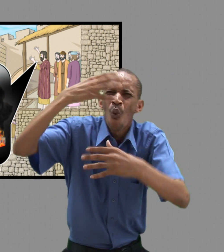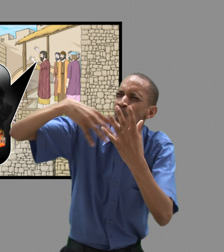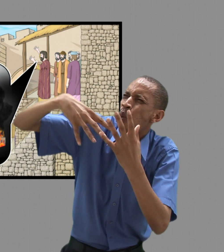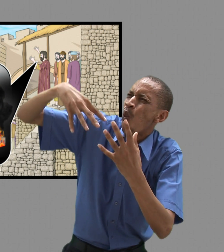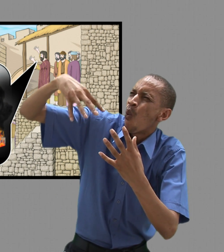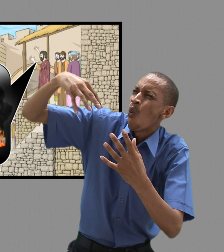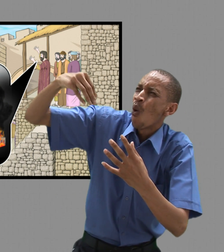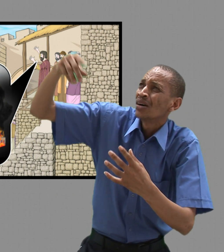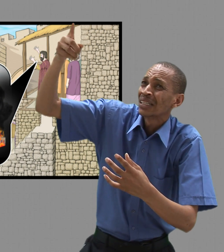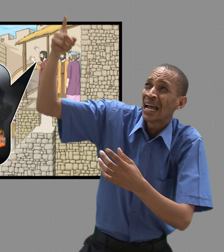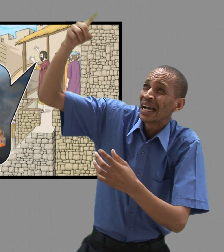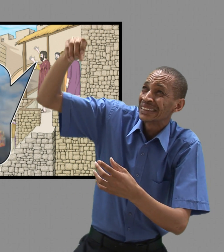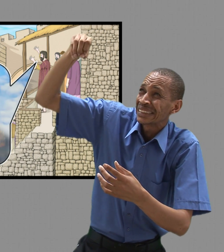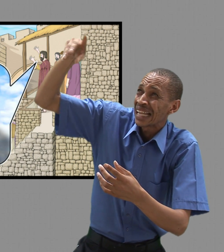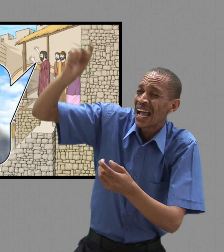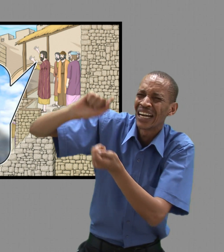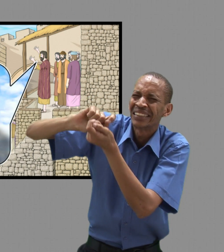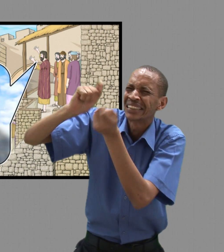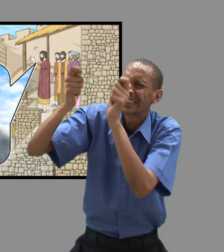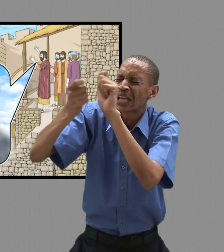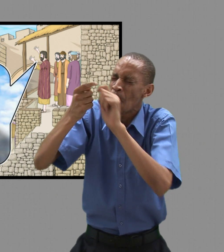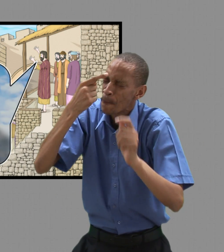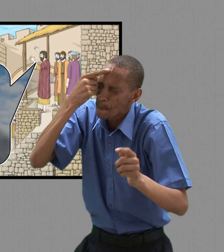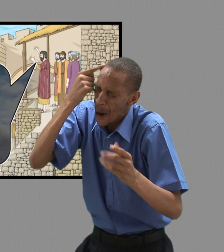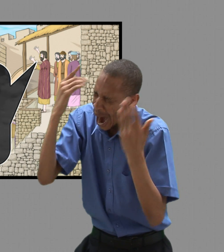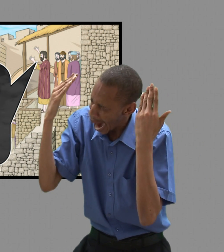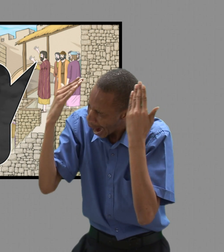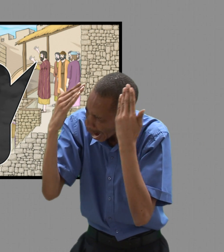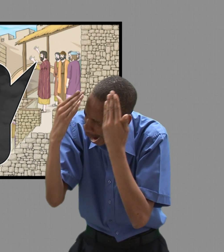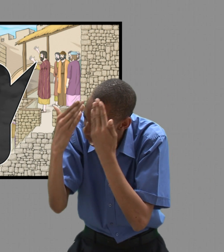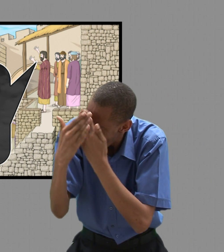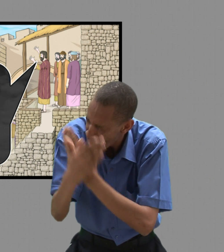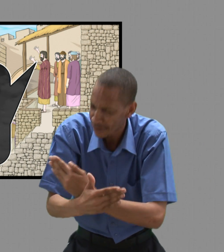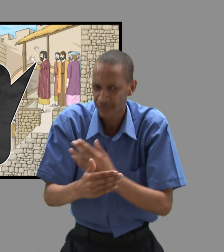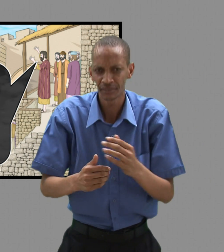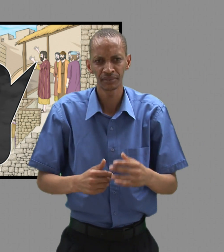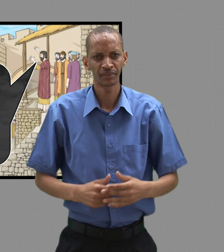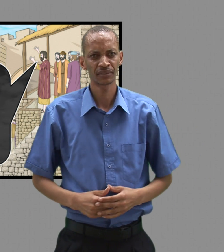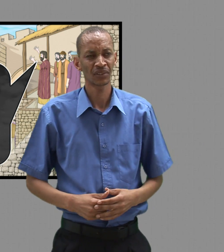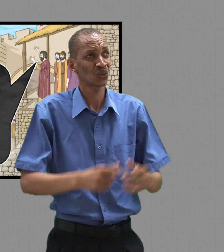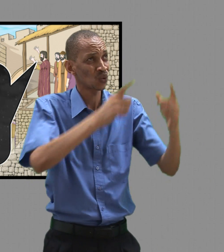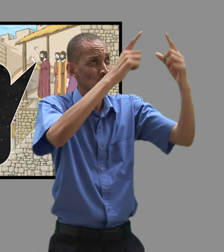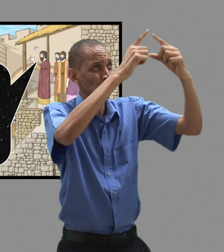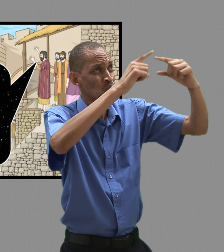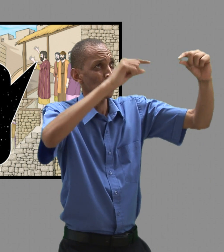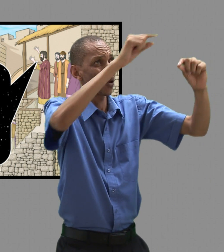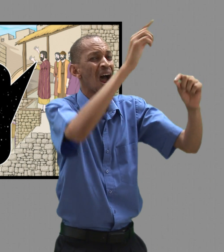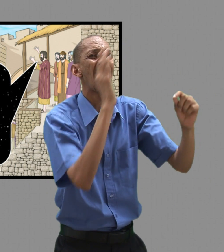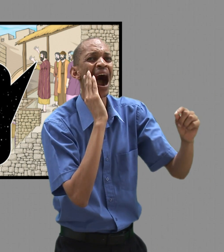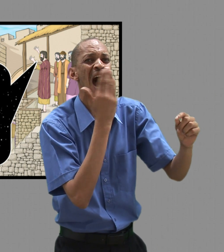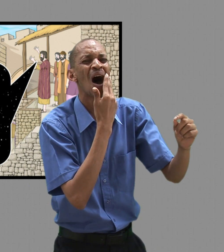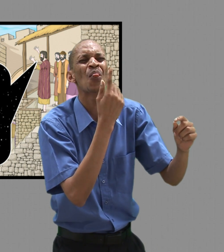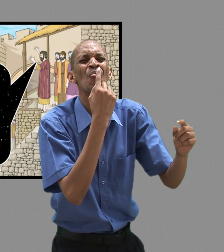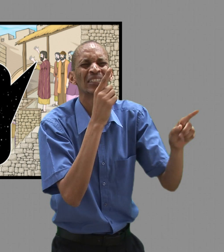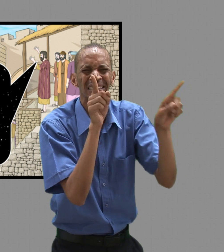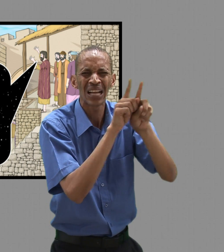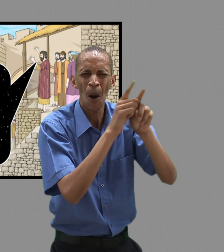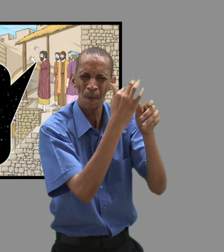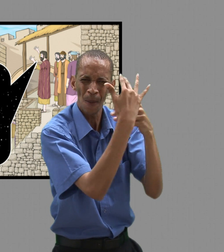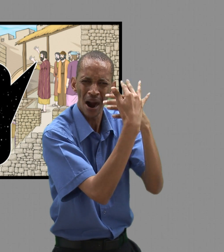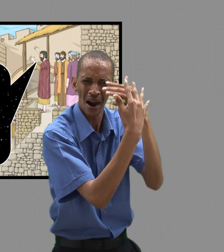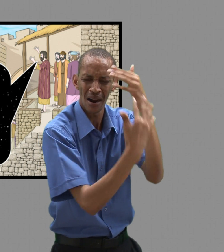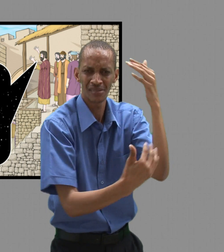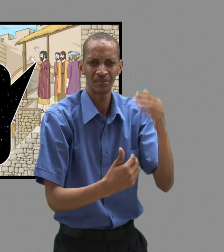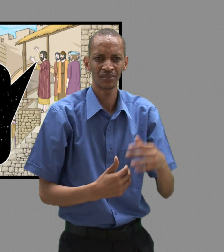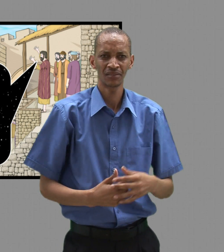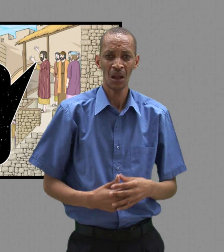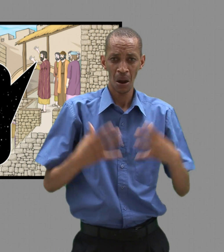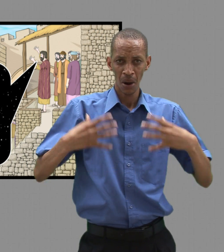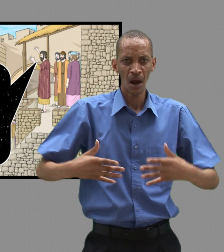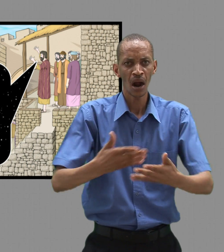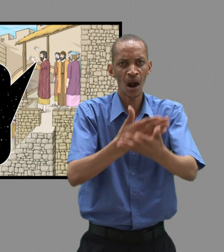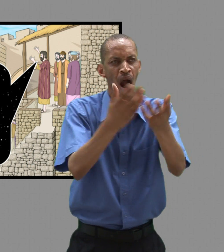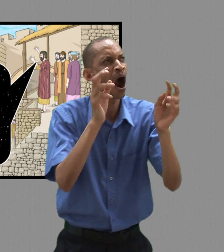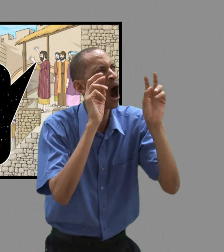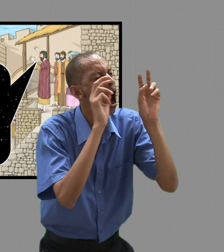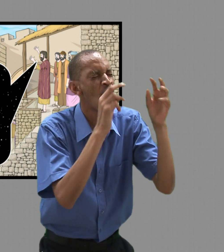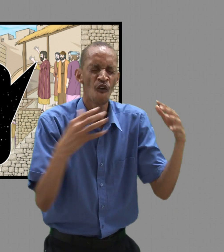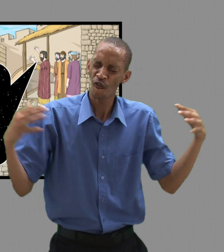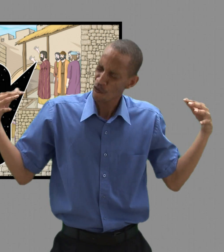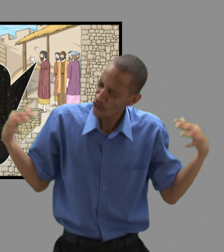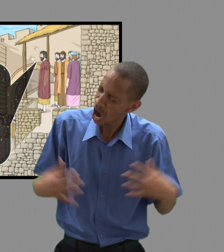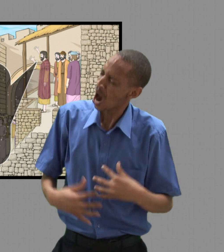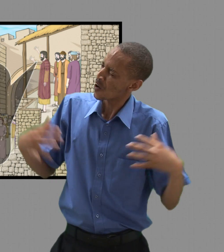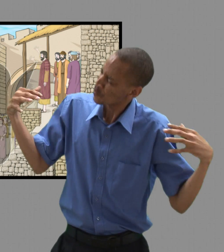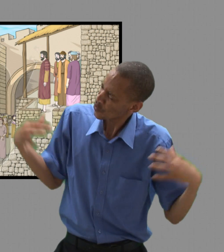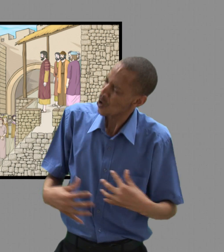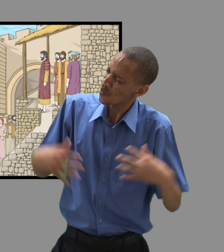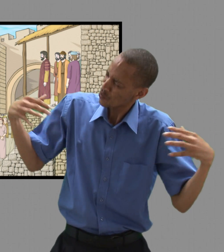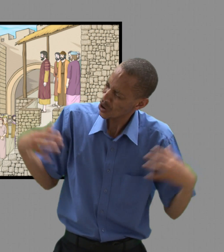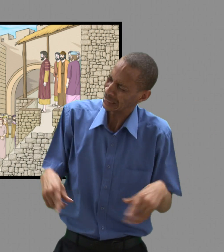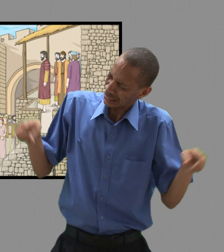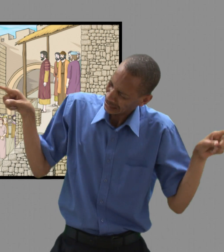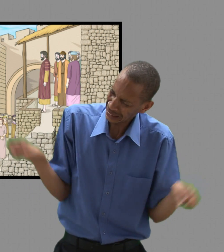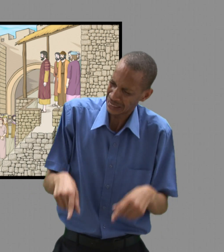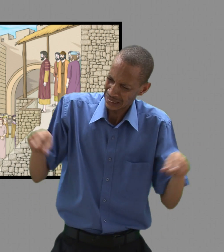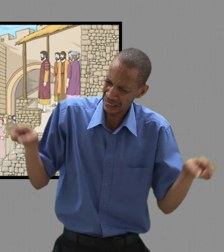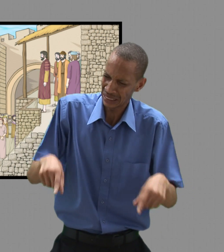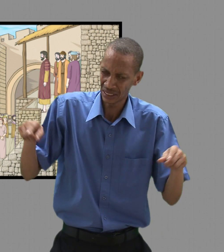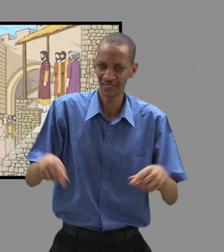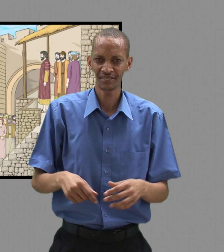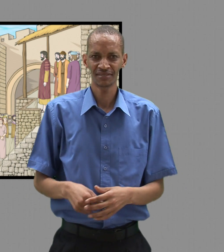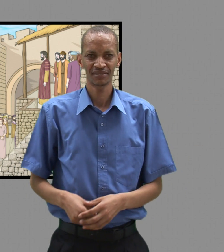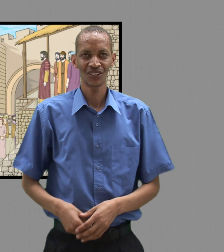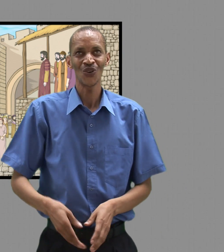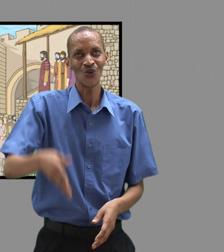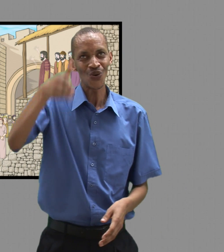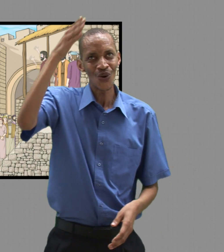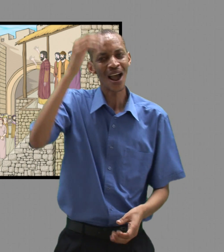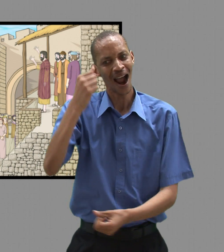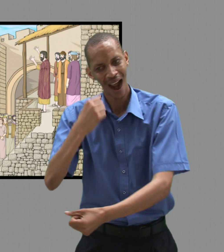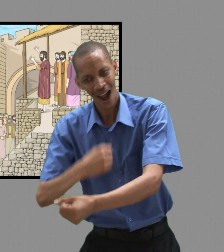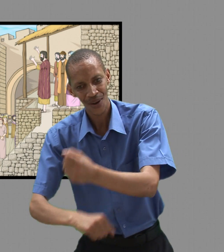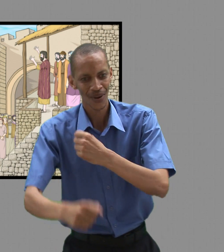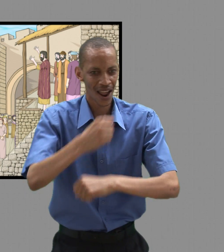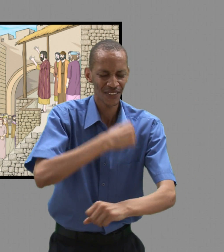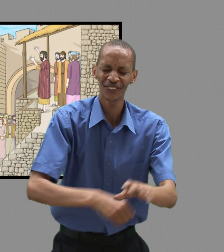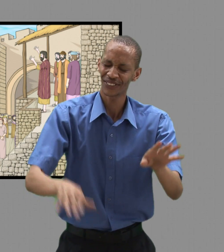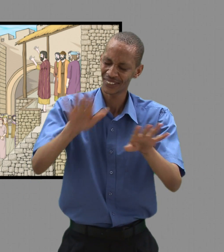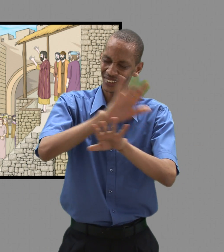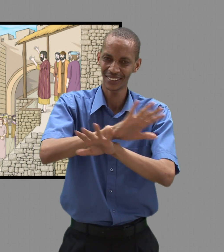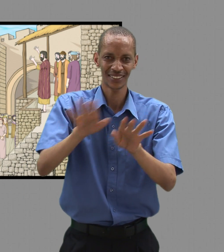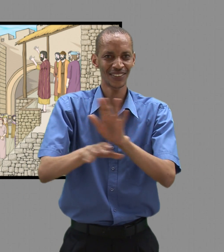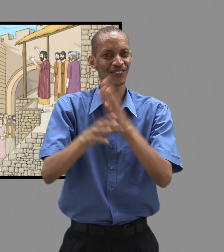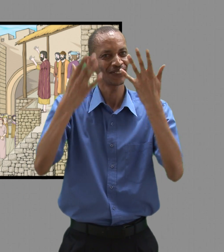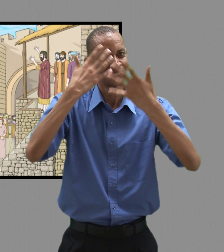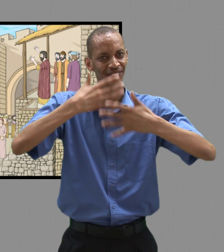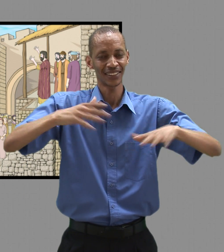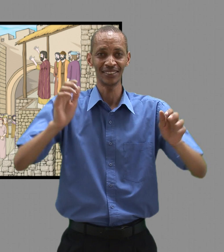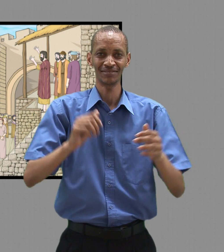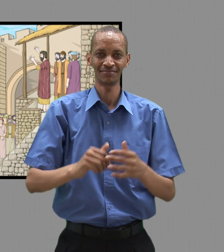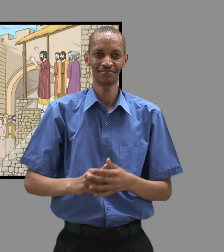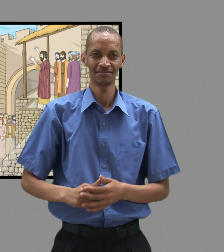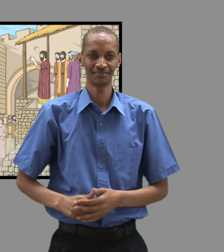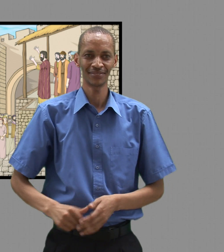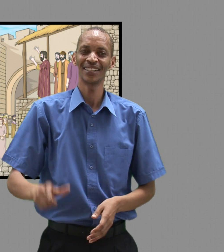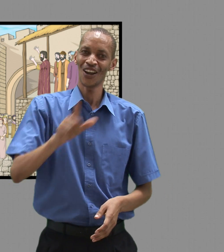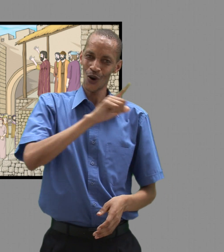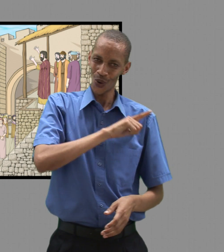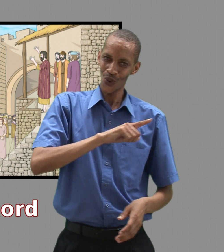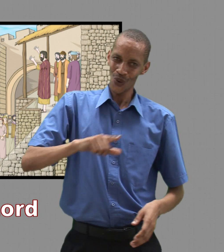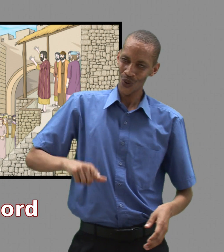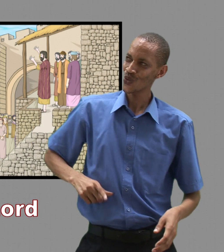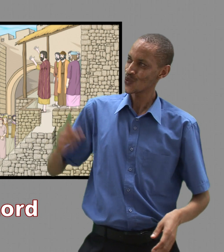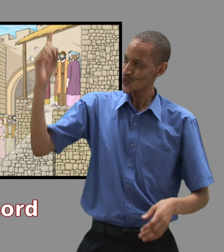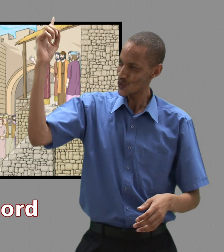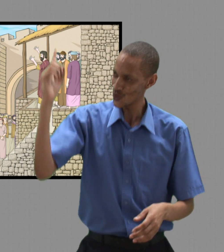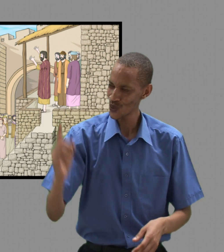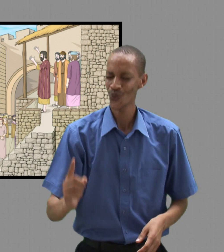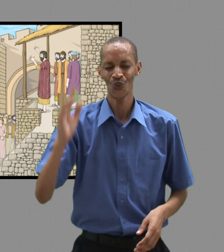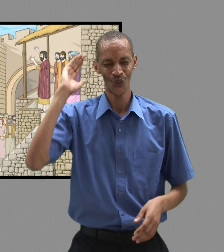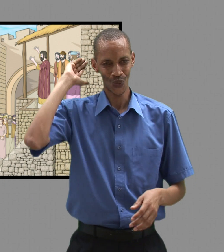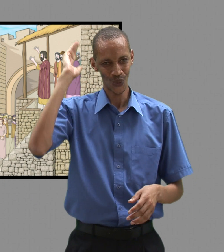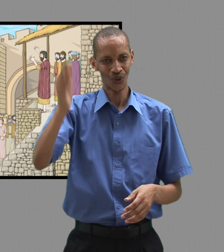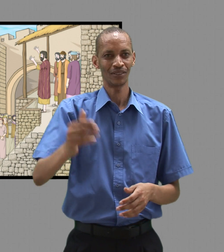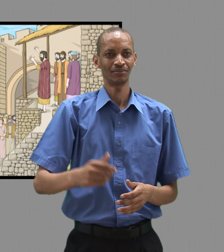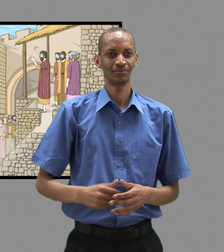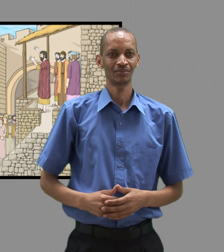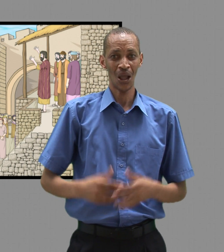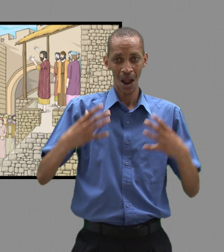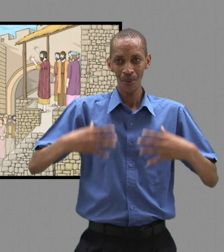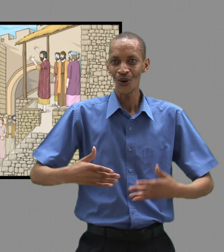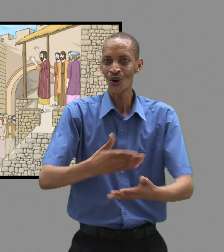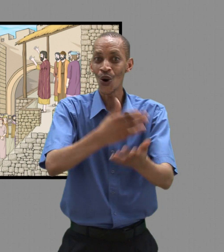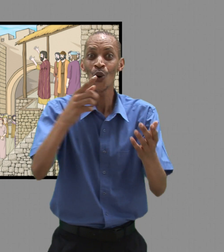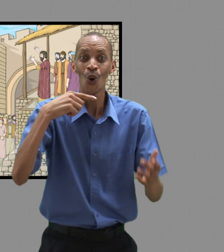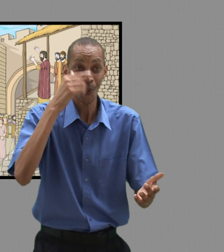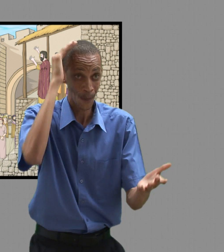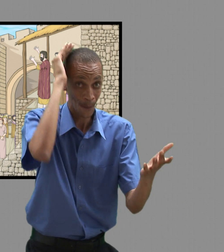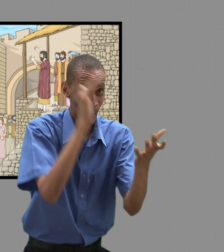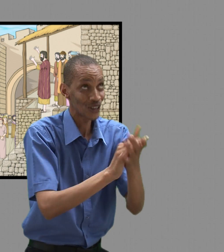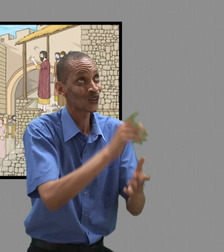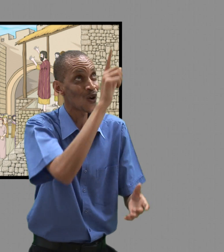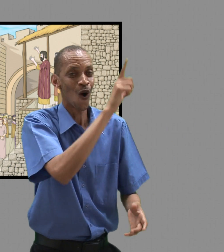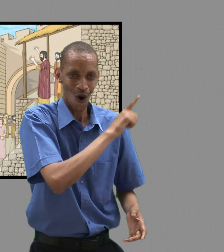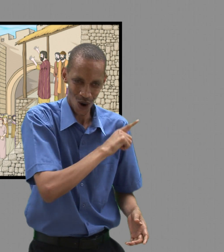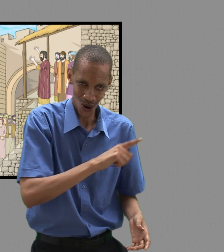The sun will be turned to darkness, and the moon to blood, before the coming of the great and glorious Day of the Lord.